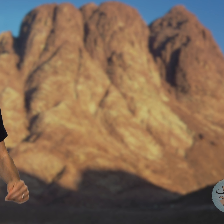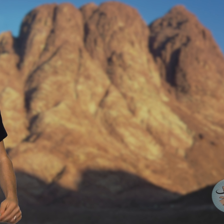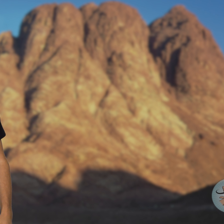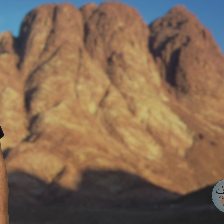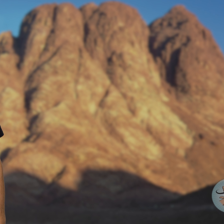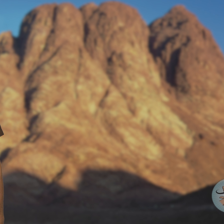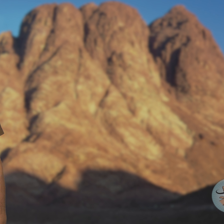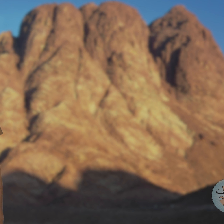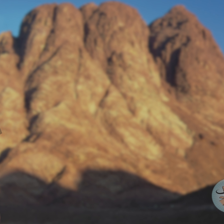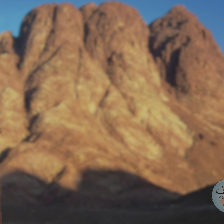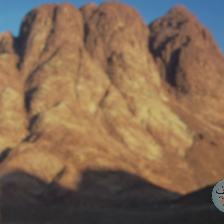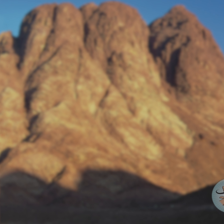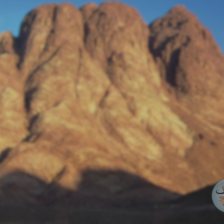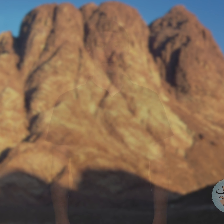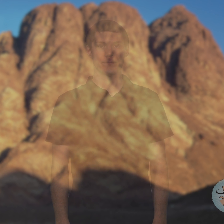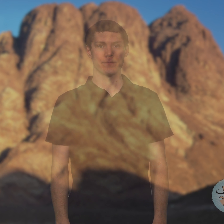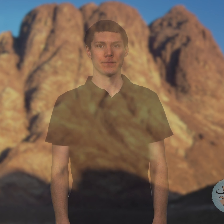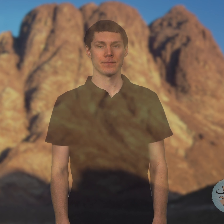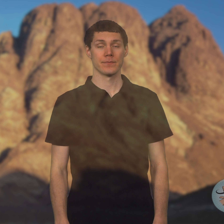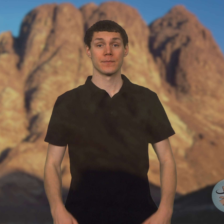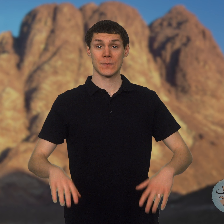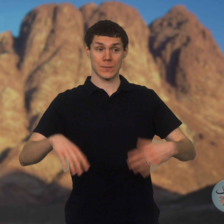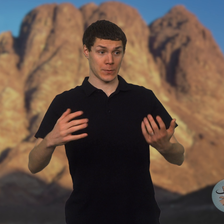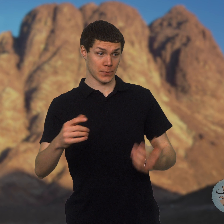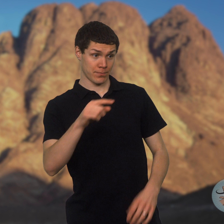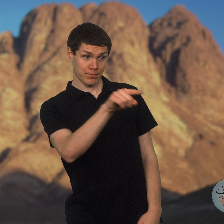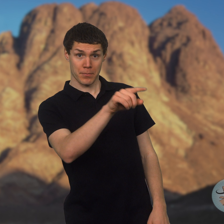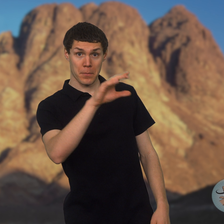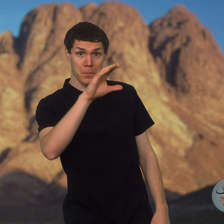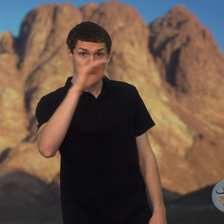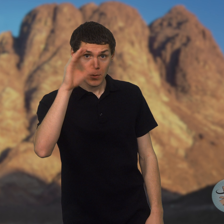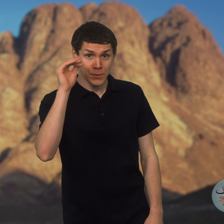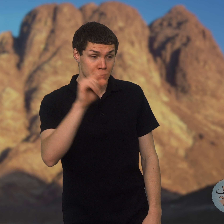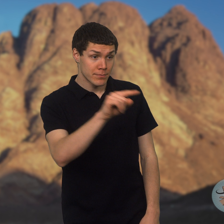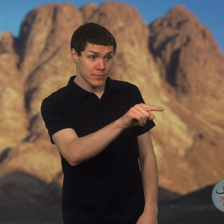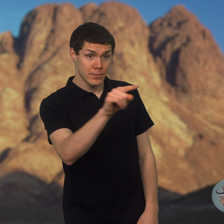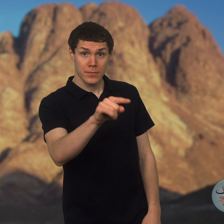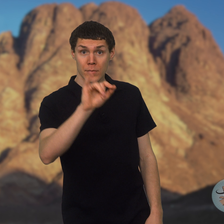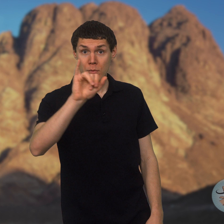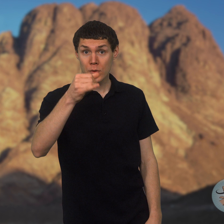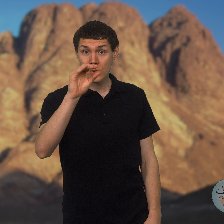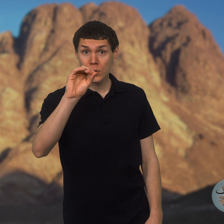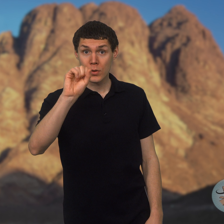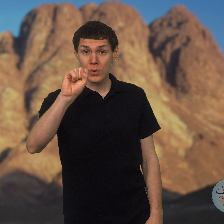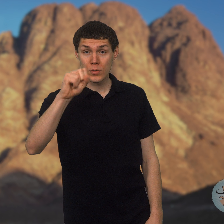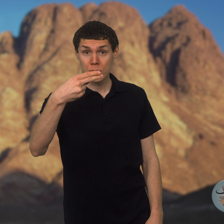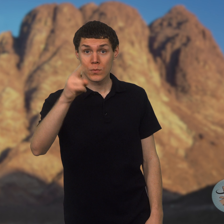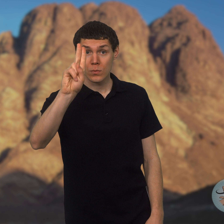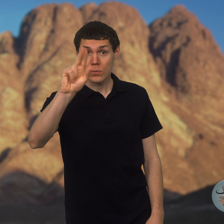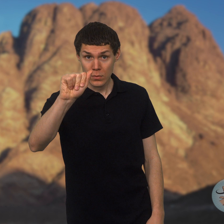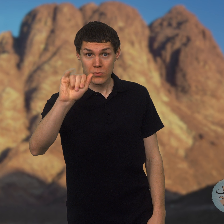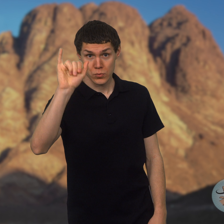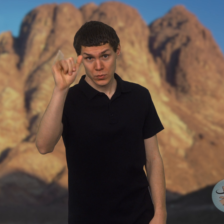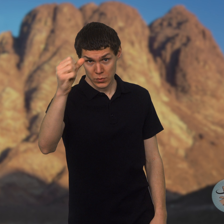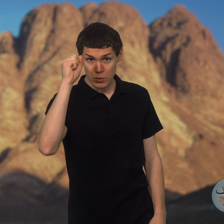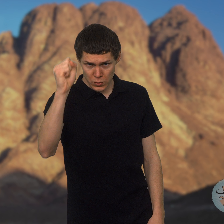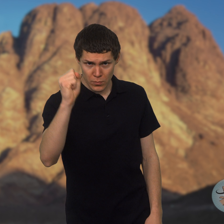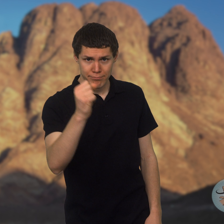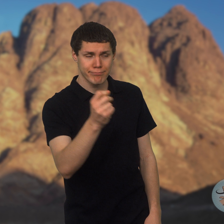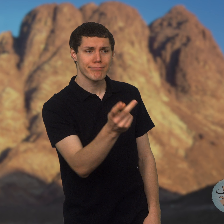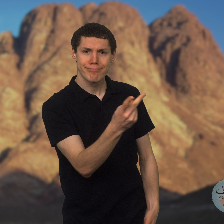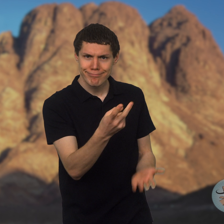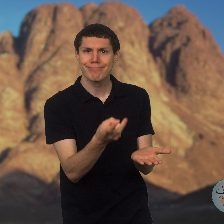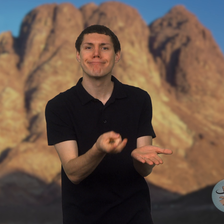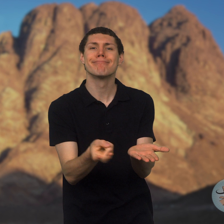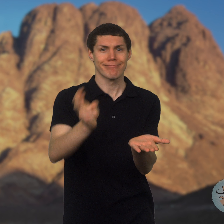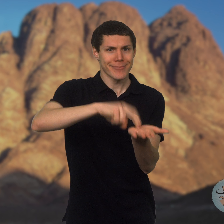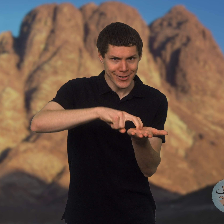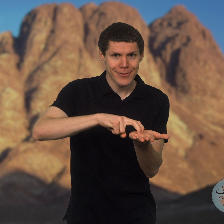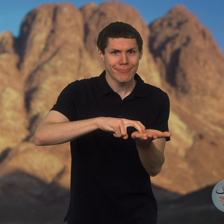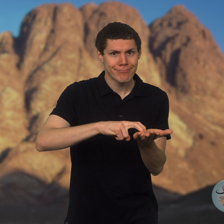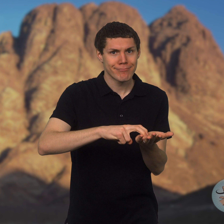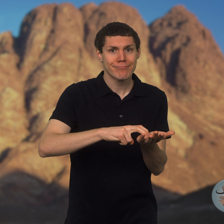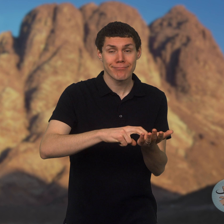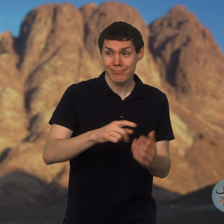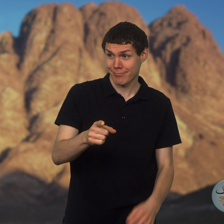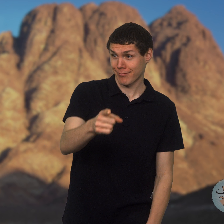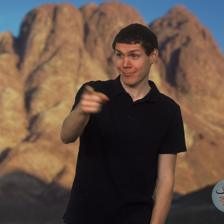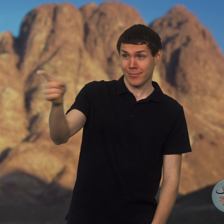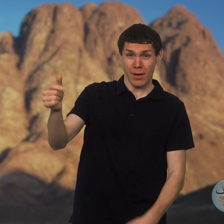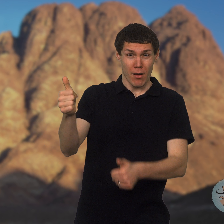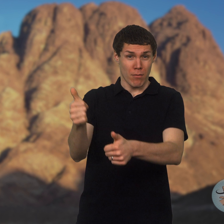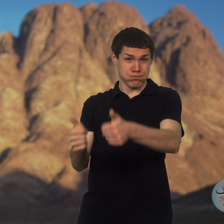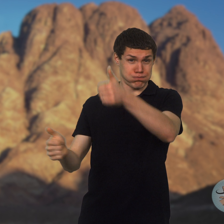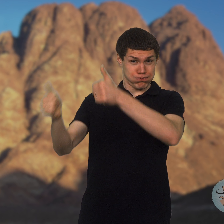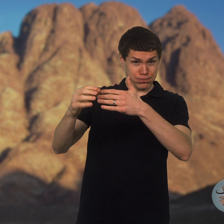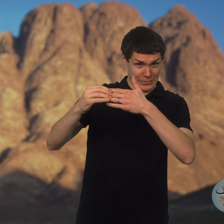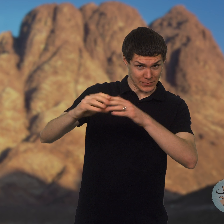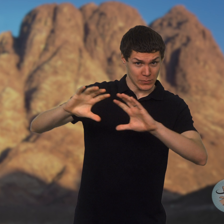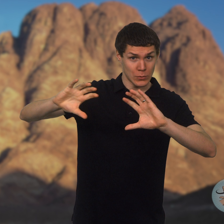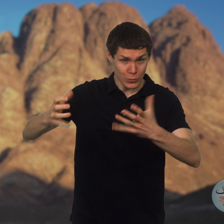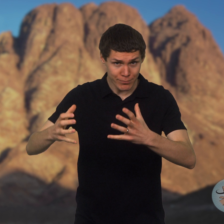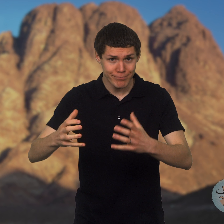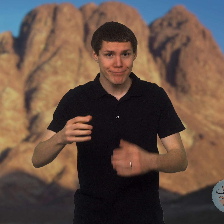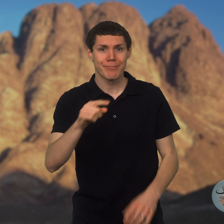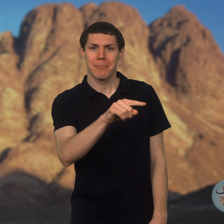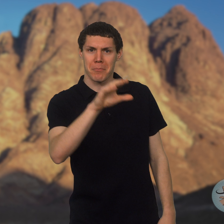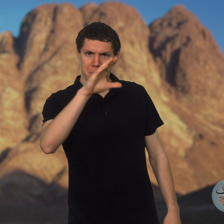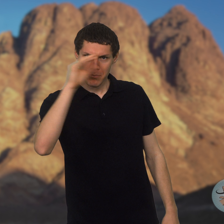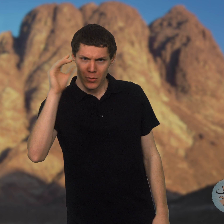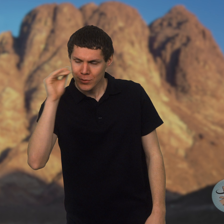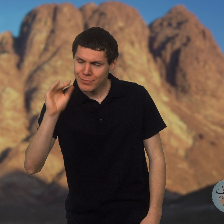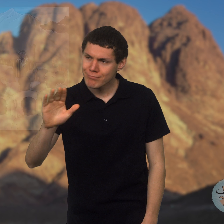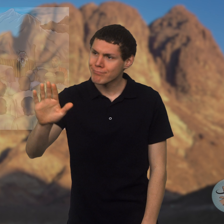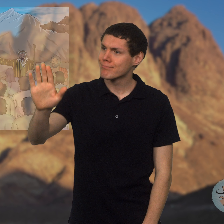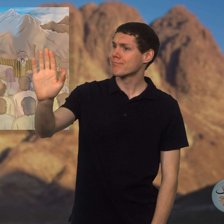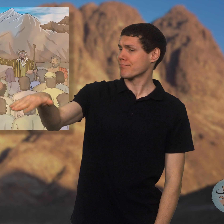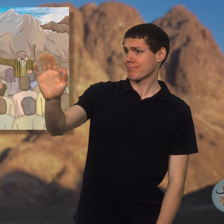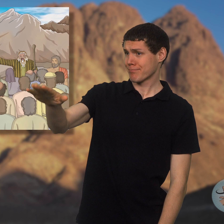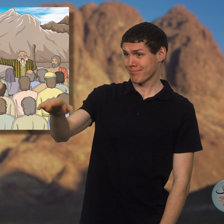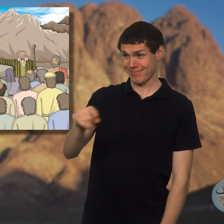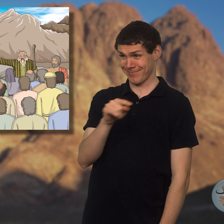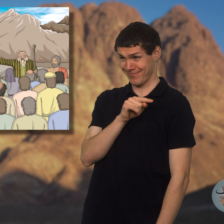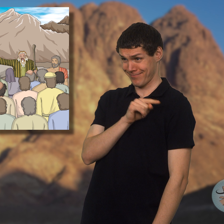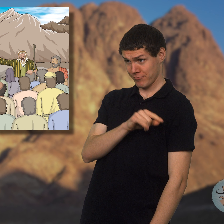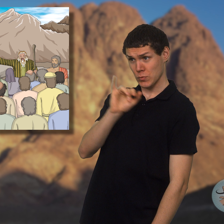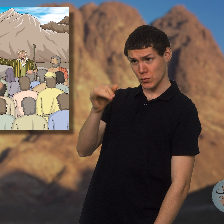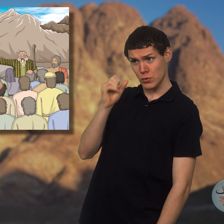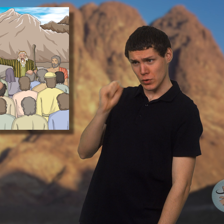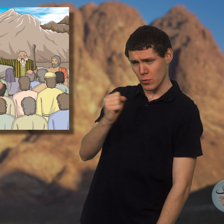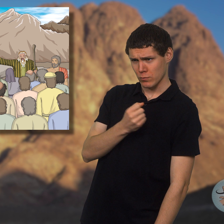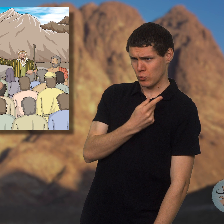So Moses set out with Joshua his attendant and went up on the mountain of God.